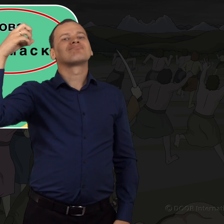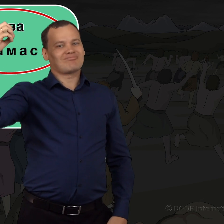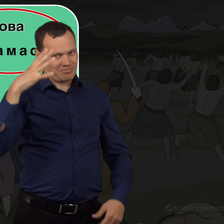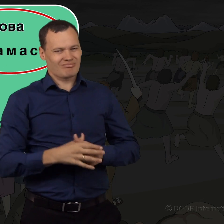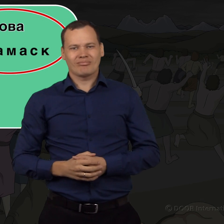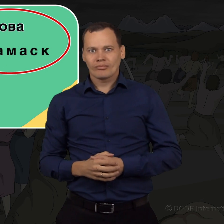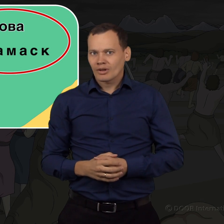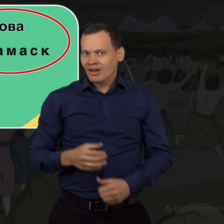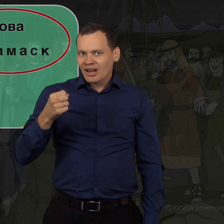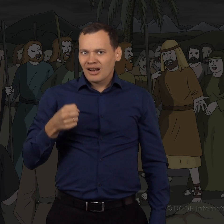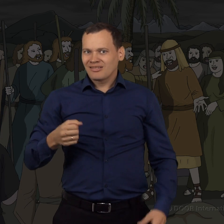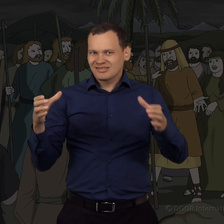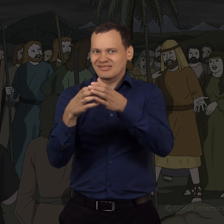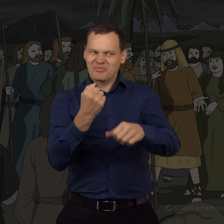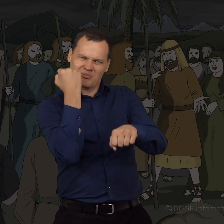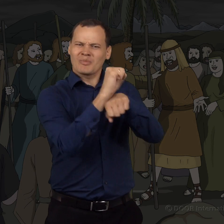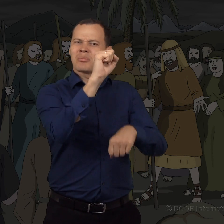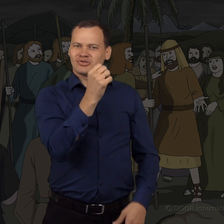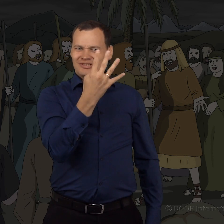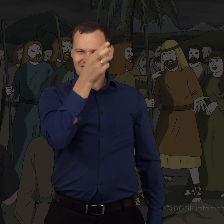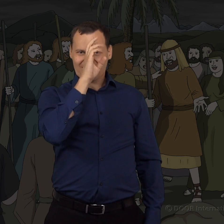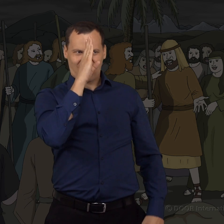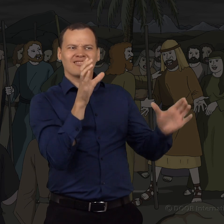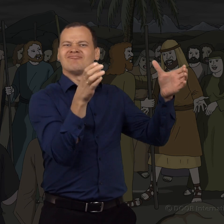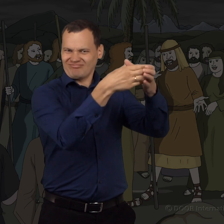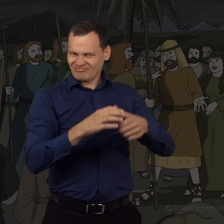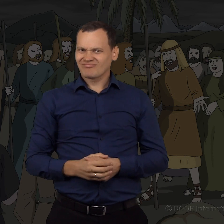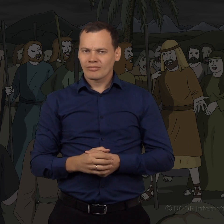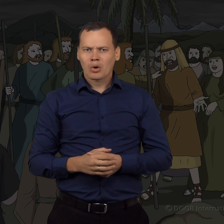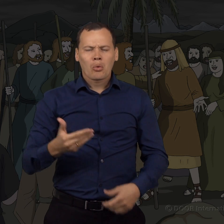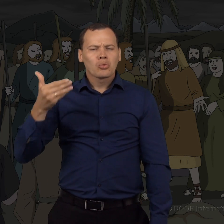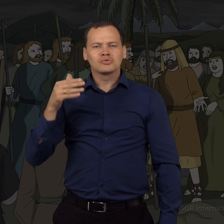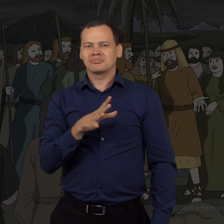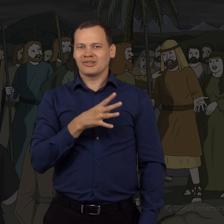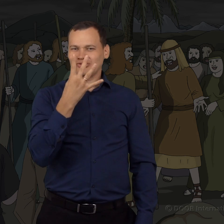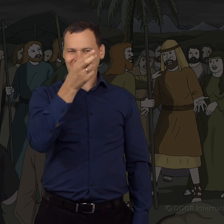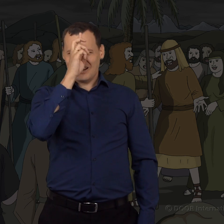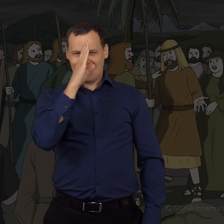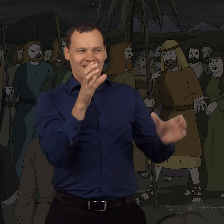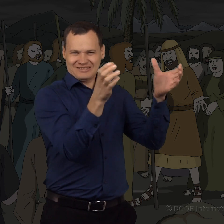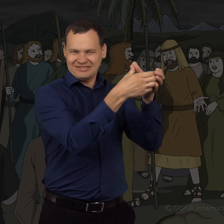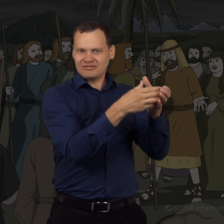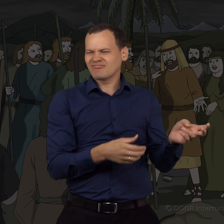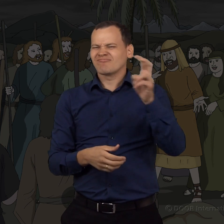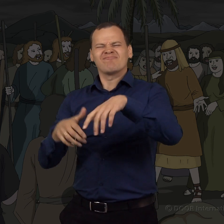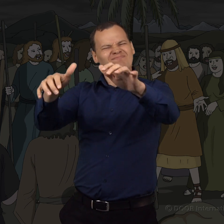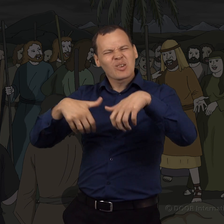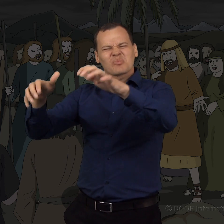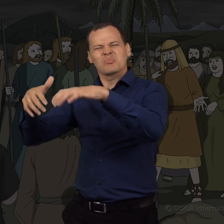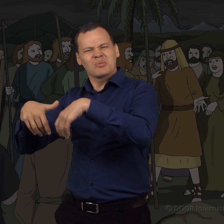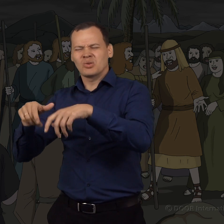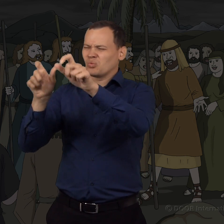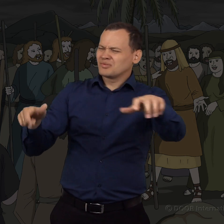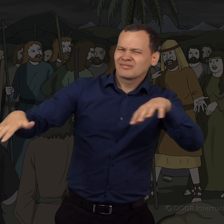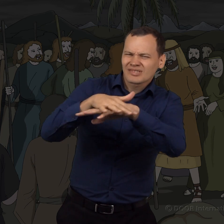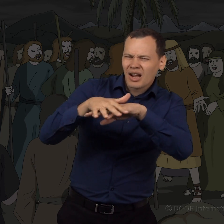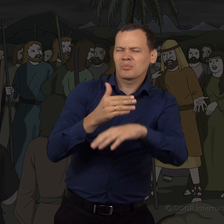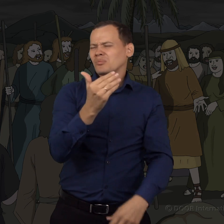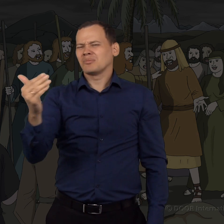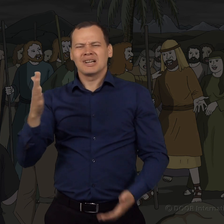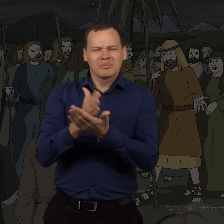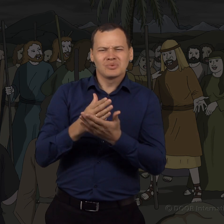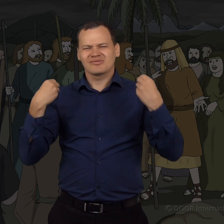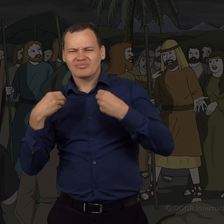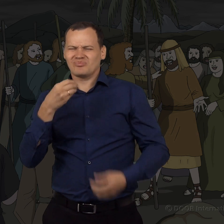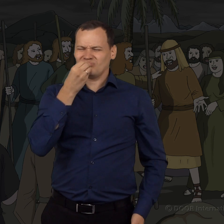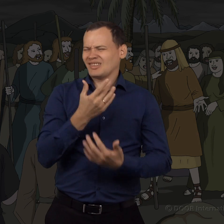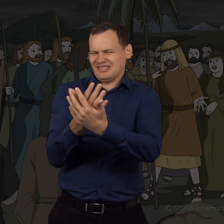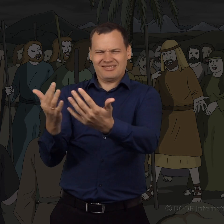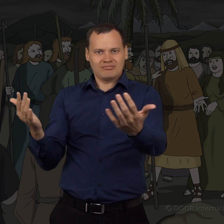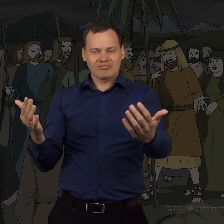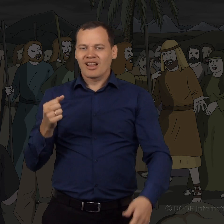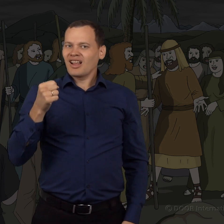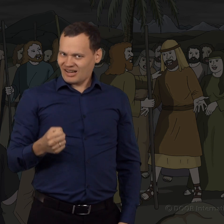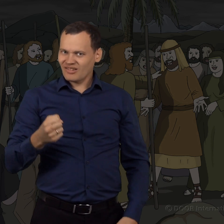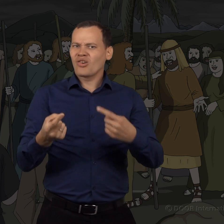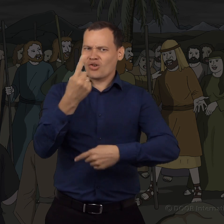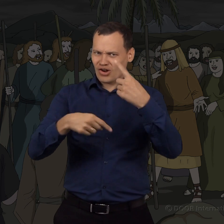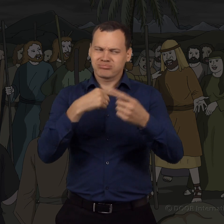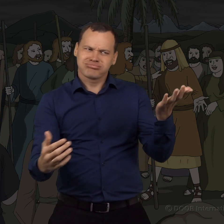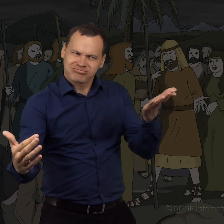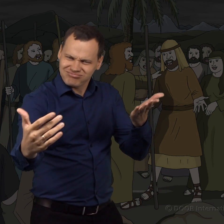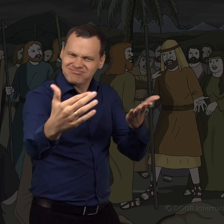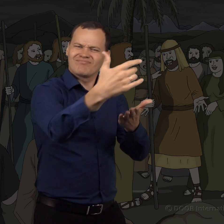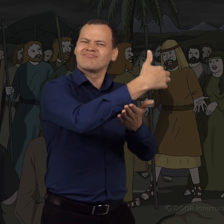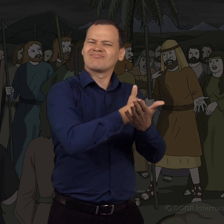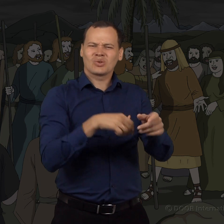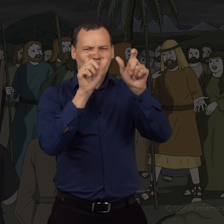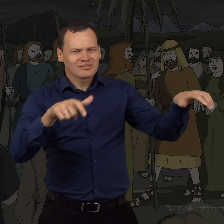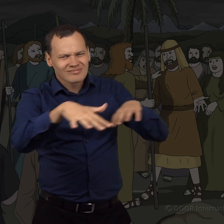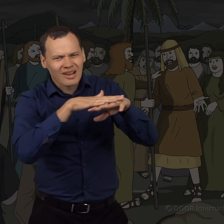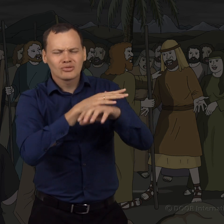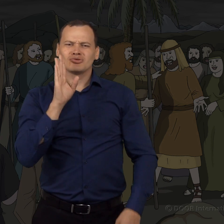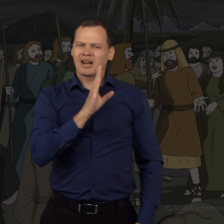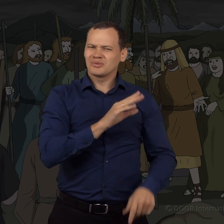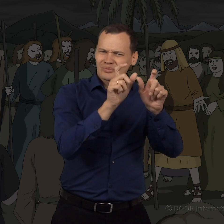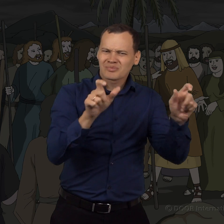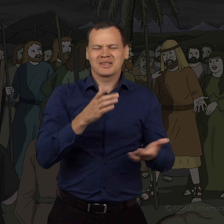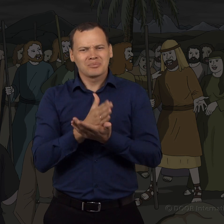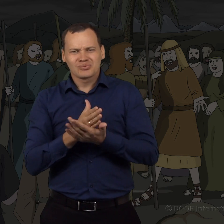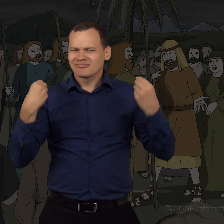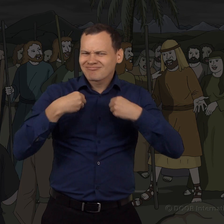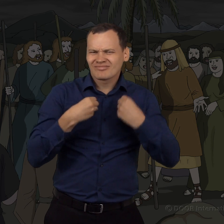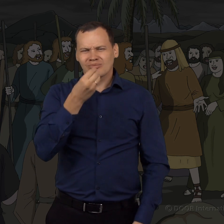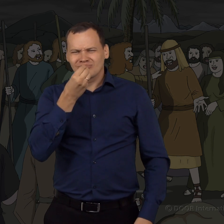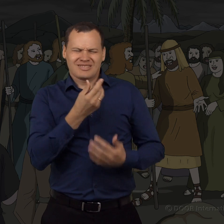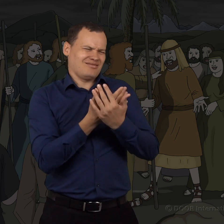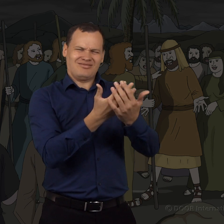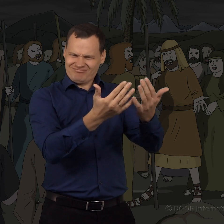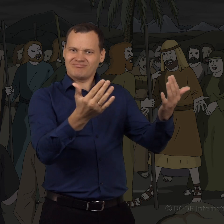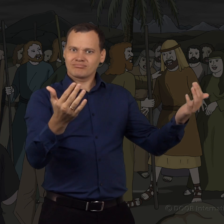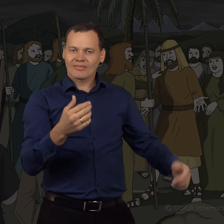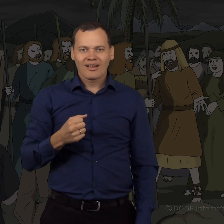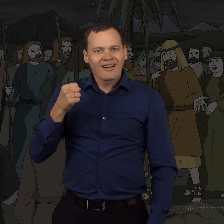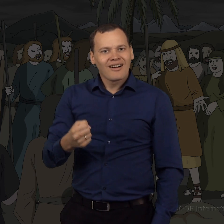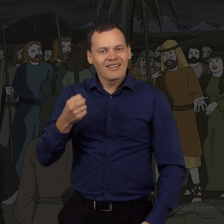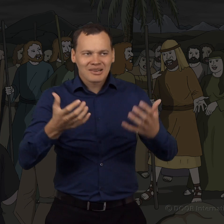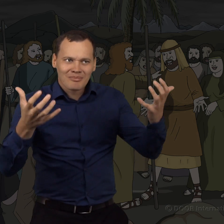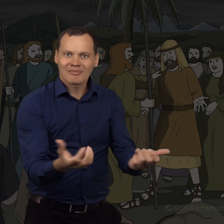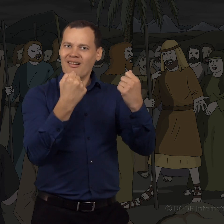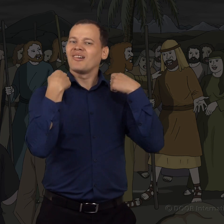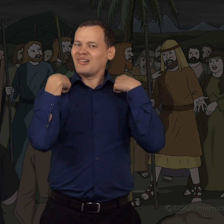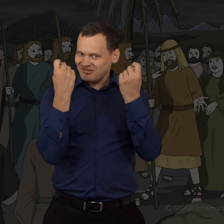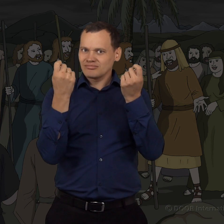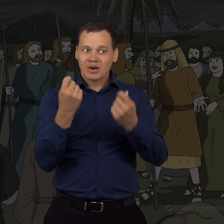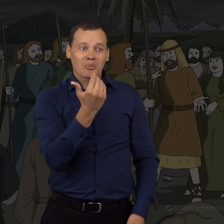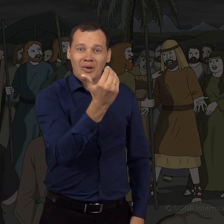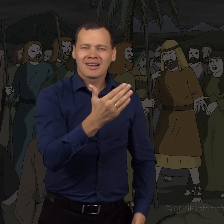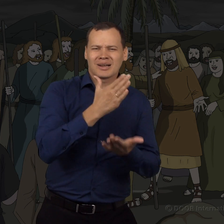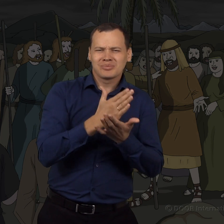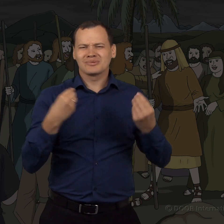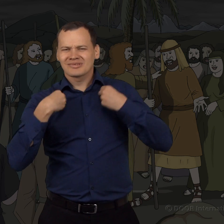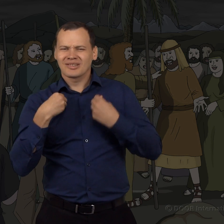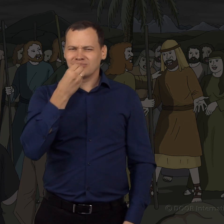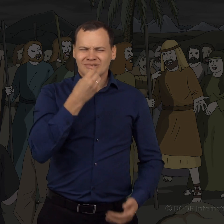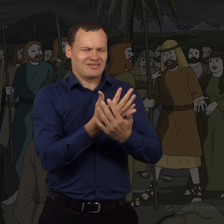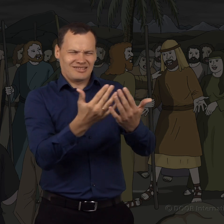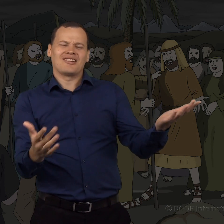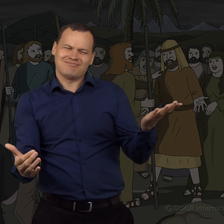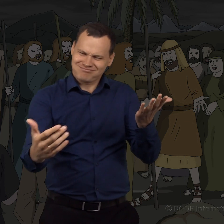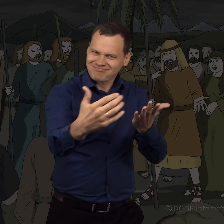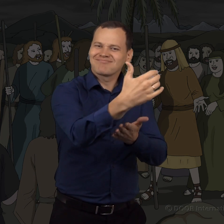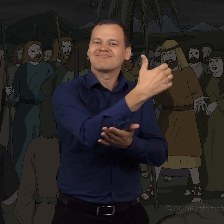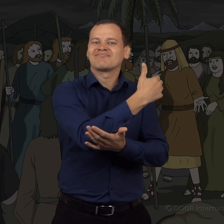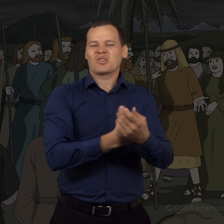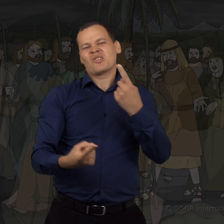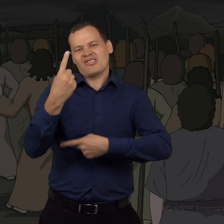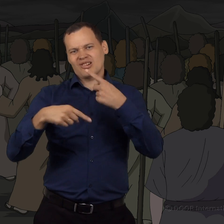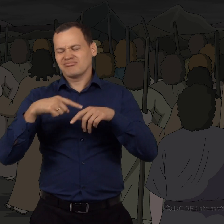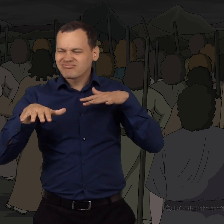He retrieved all the goods, as well as his relative Lot and his possessions, together with the women and the rest of the people.